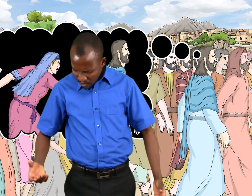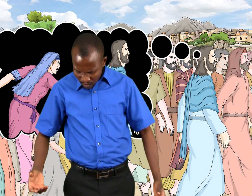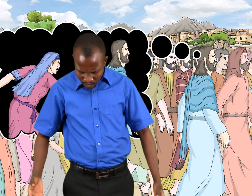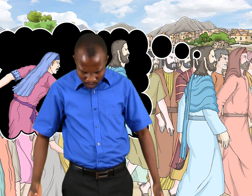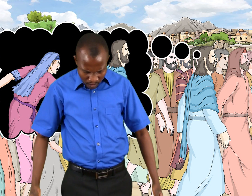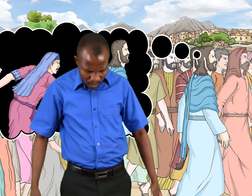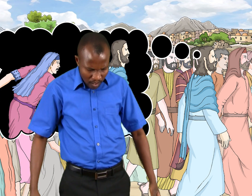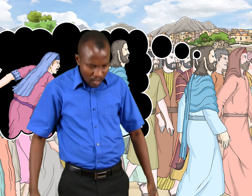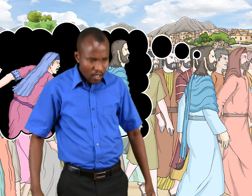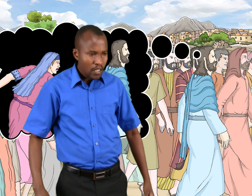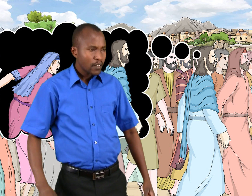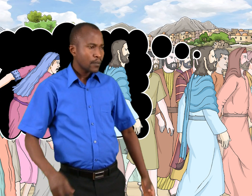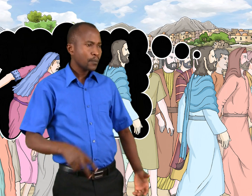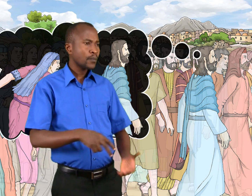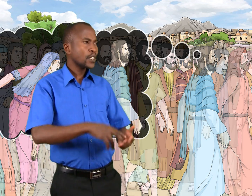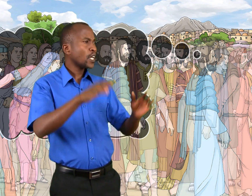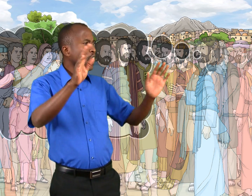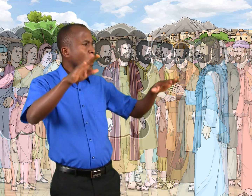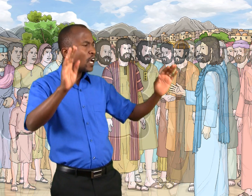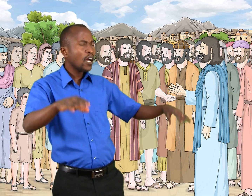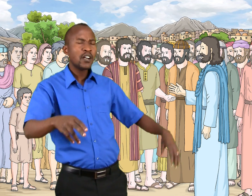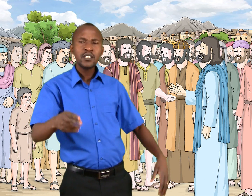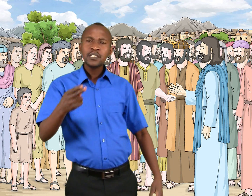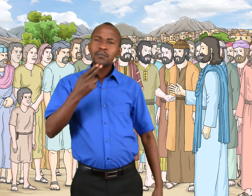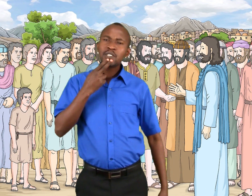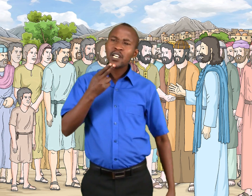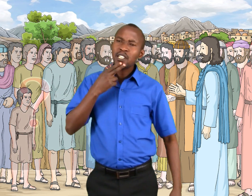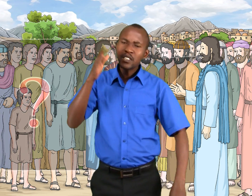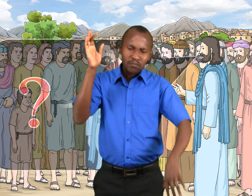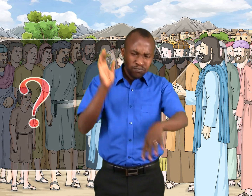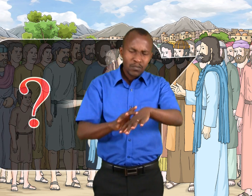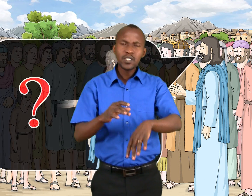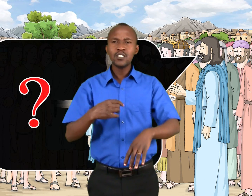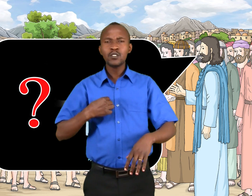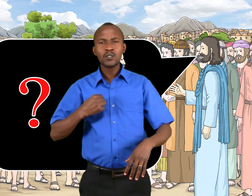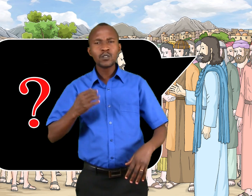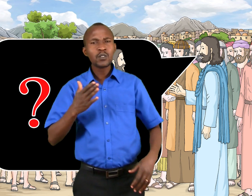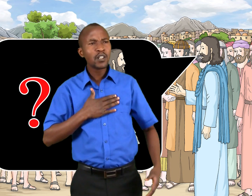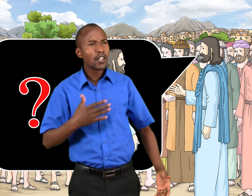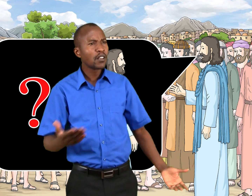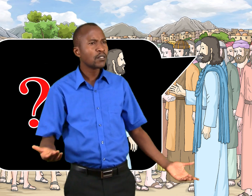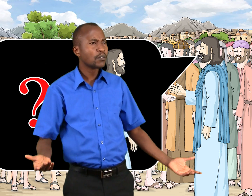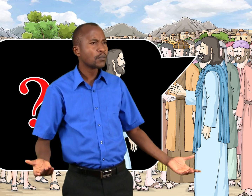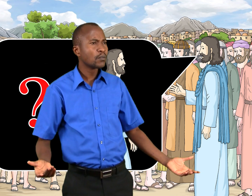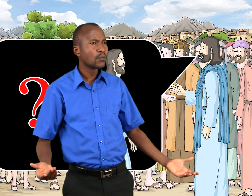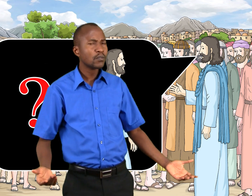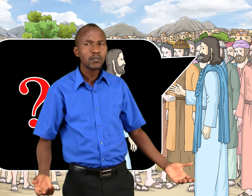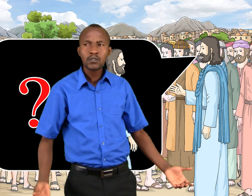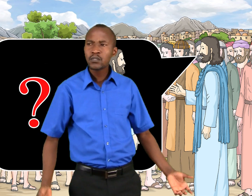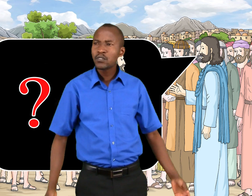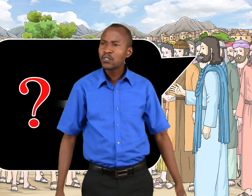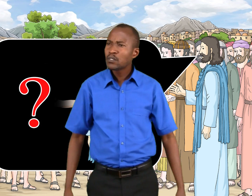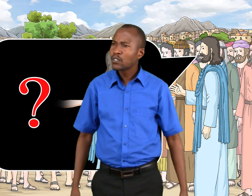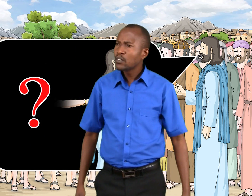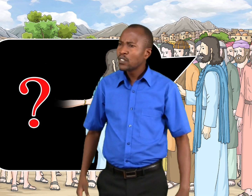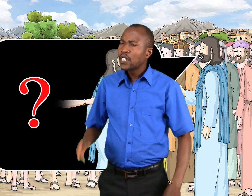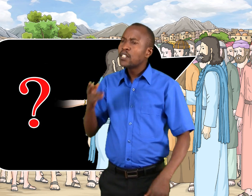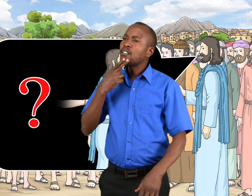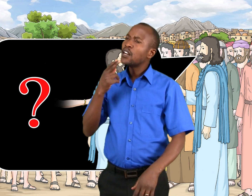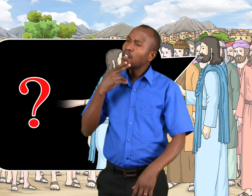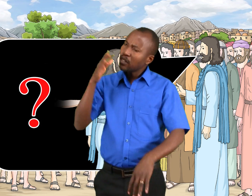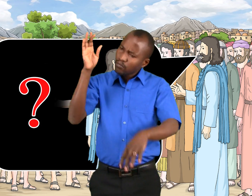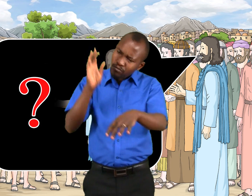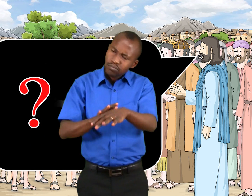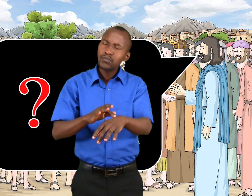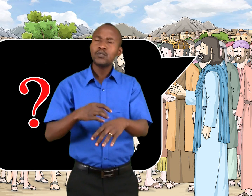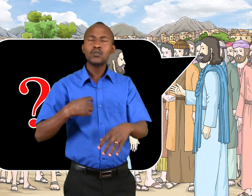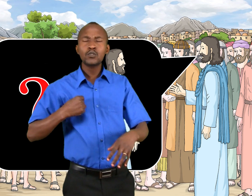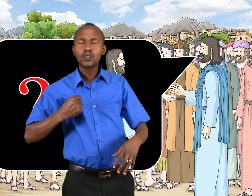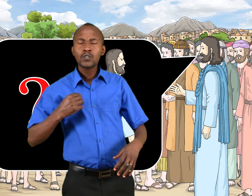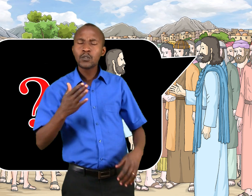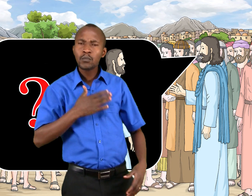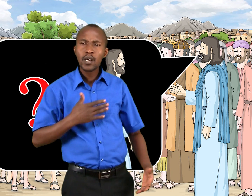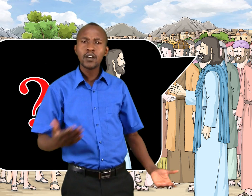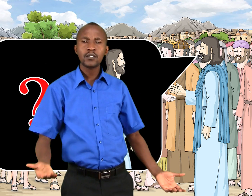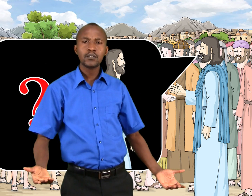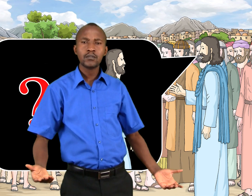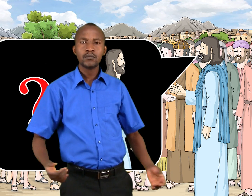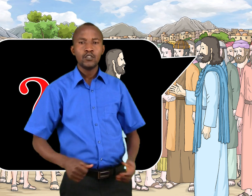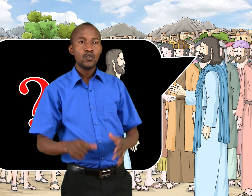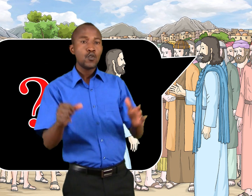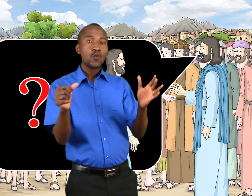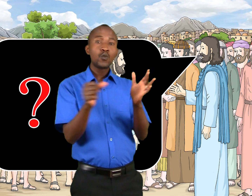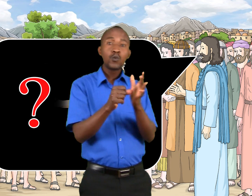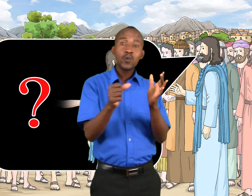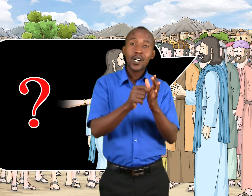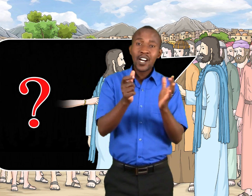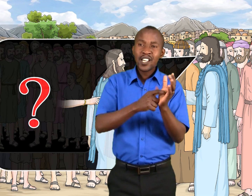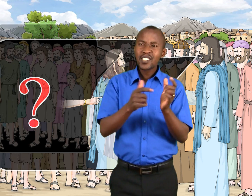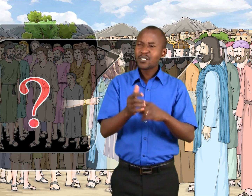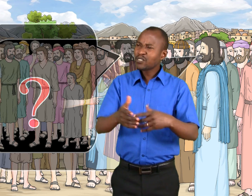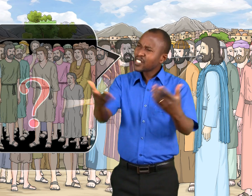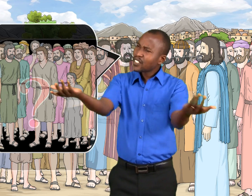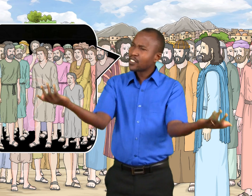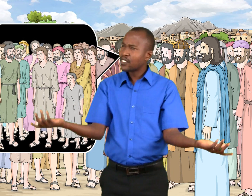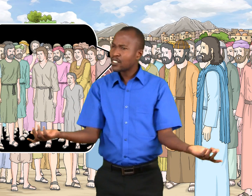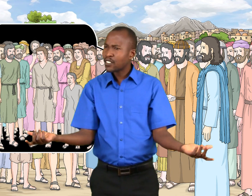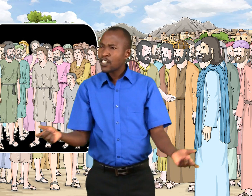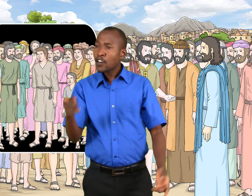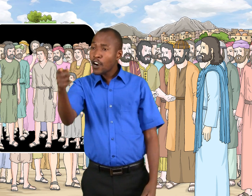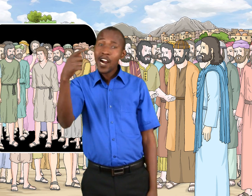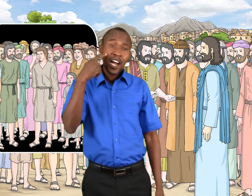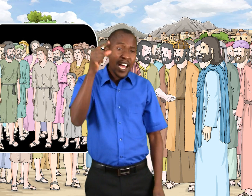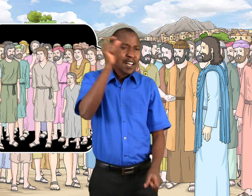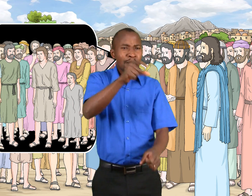Turning to the crowd, He asked, “Who touched My garments?”